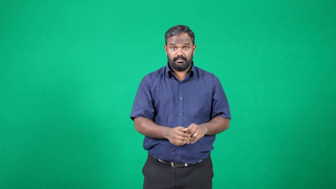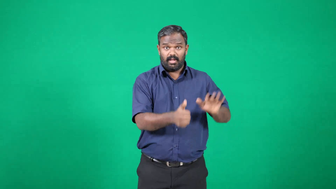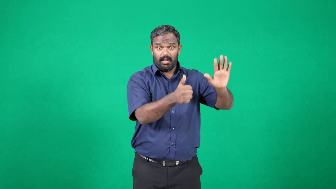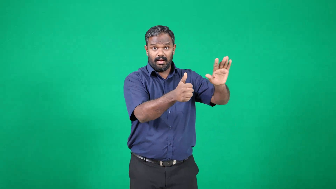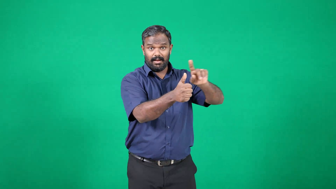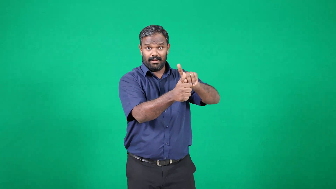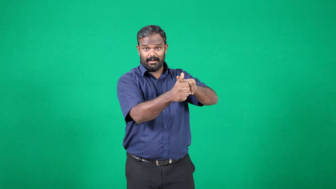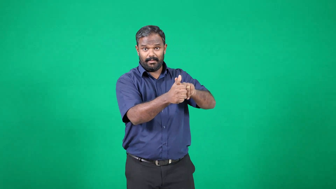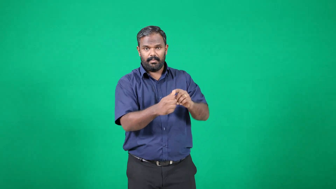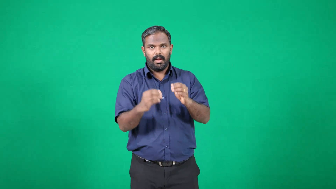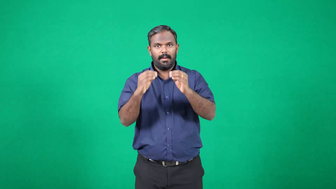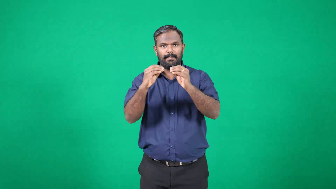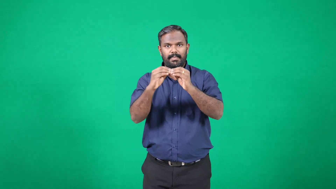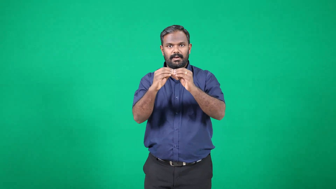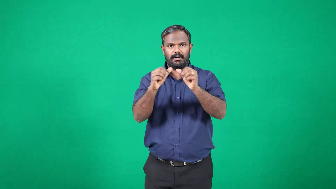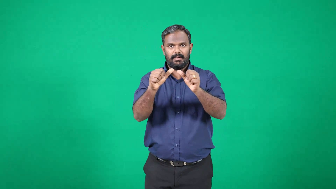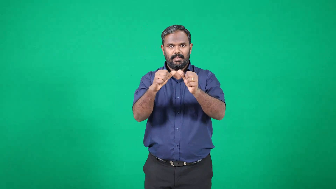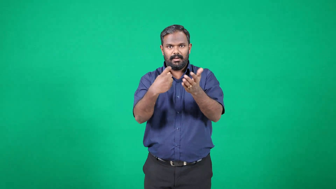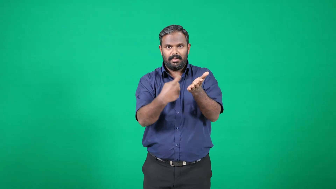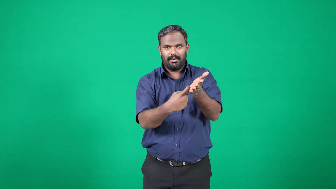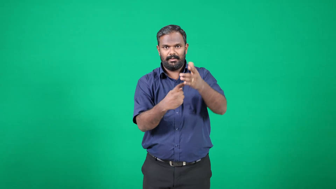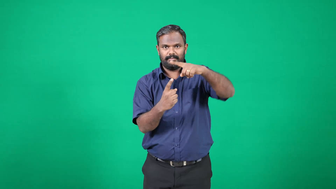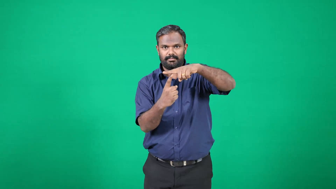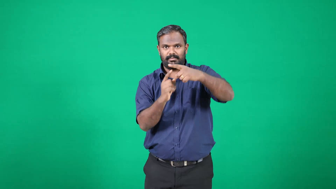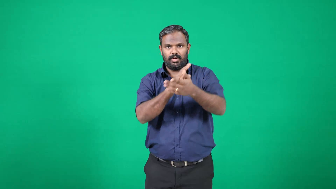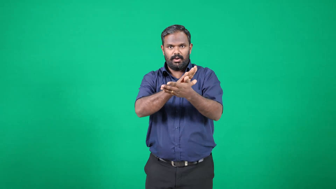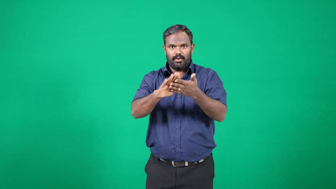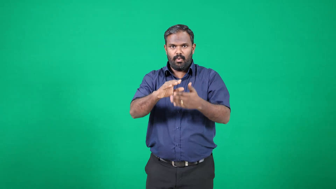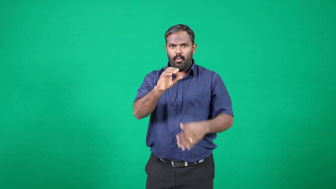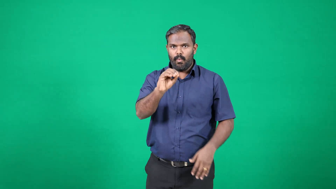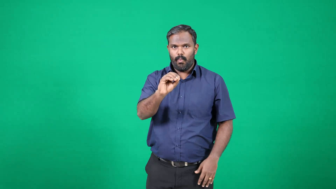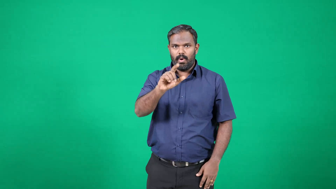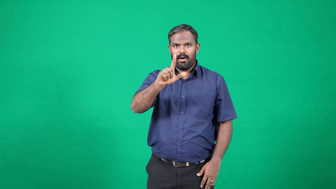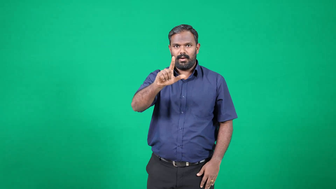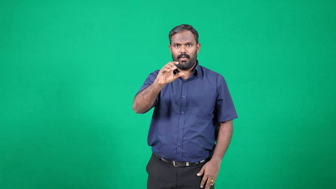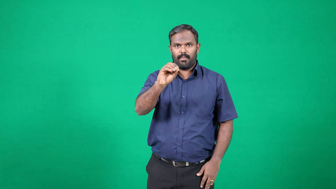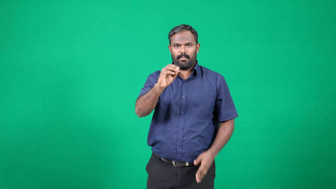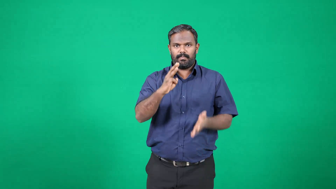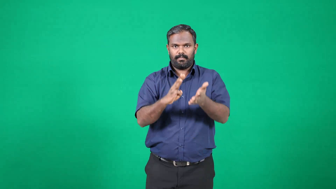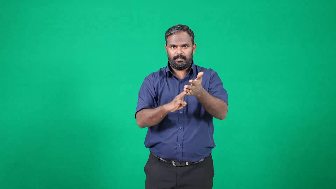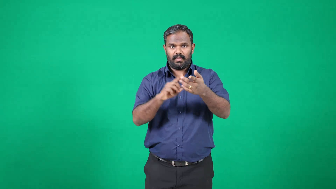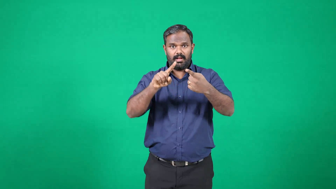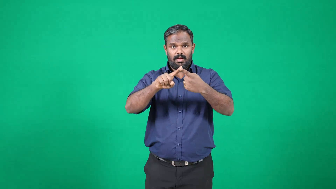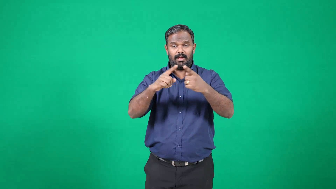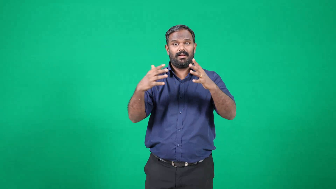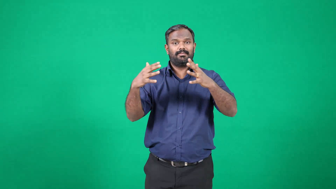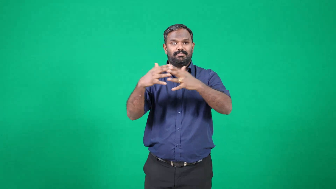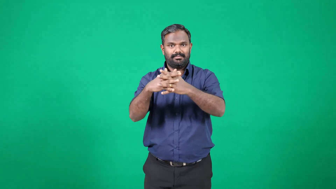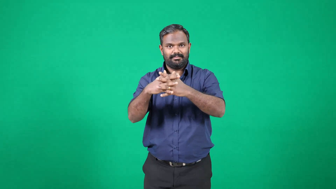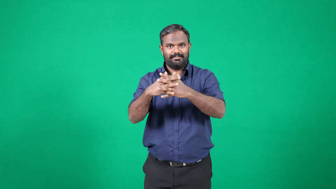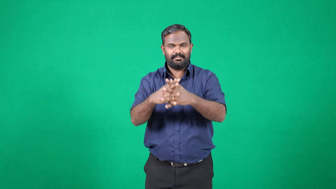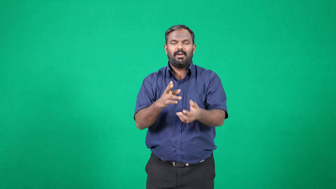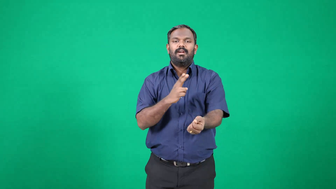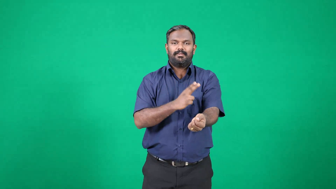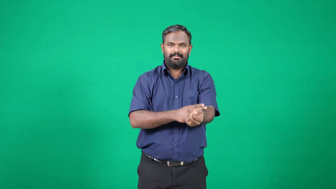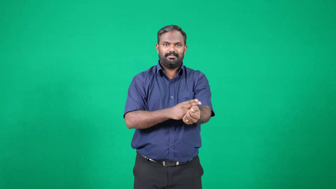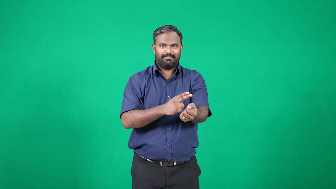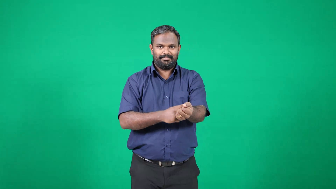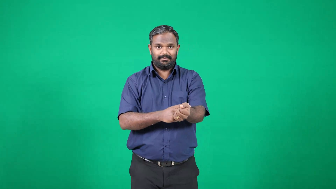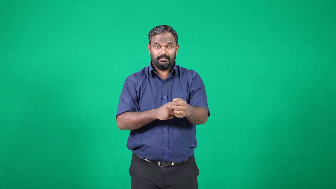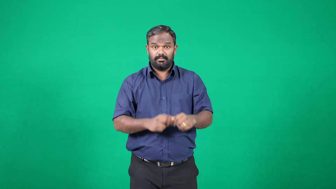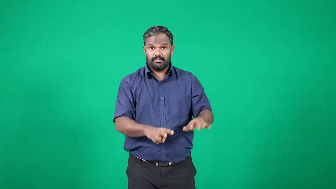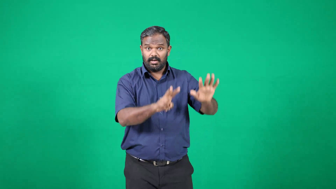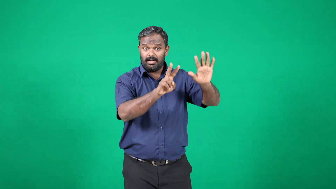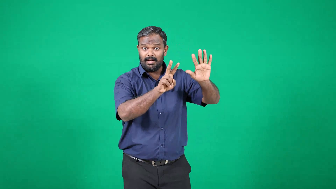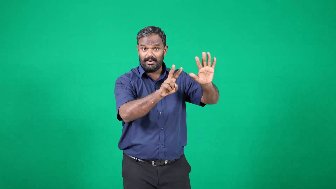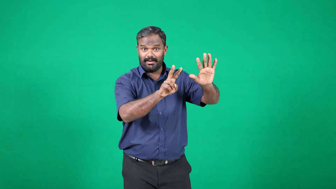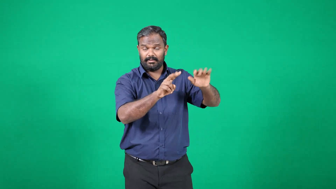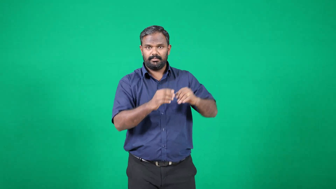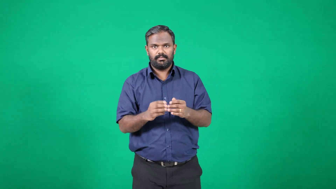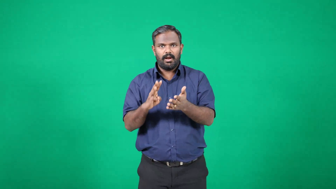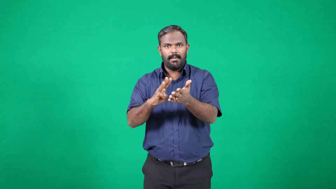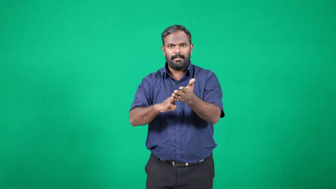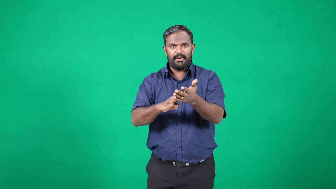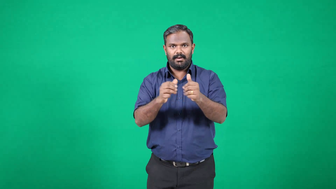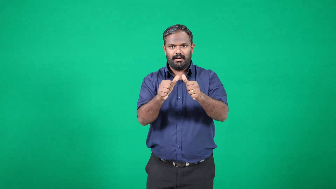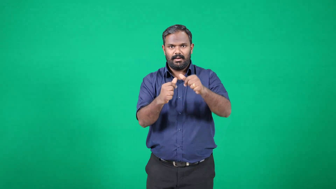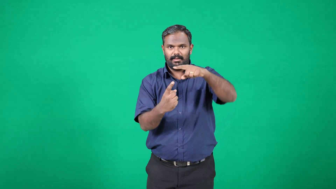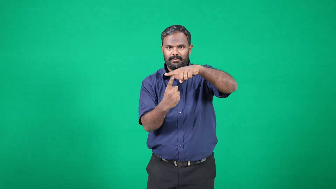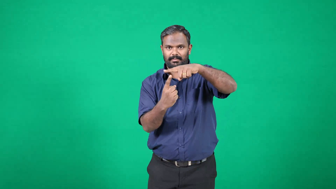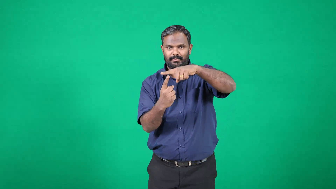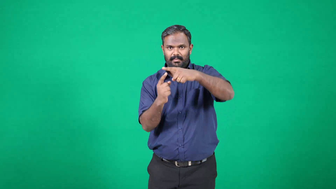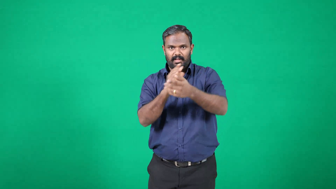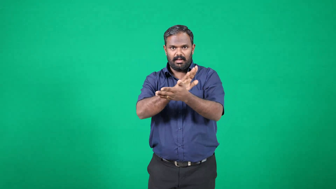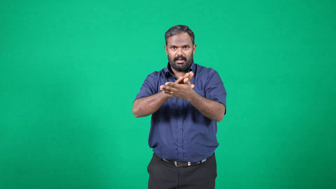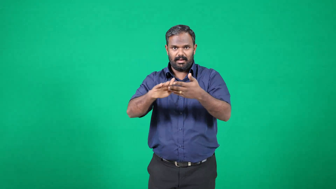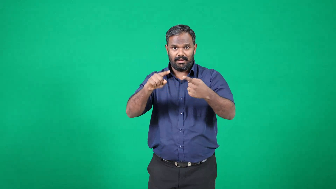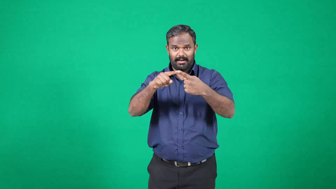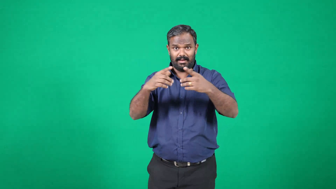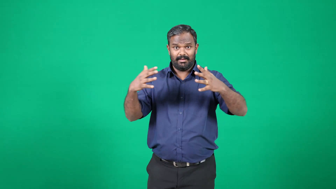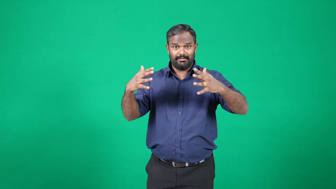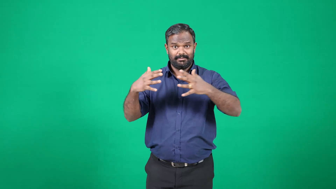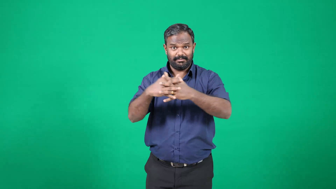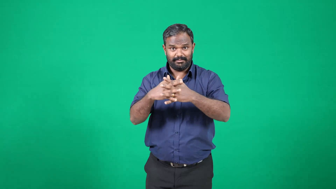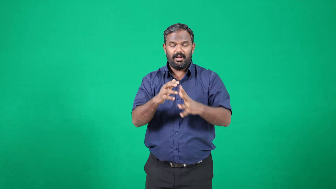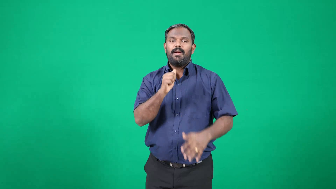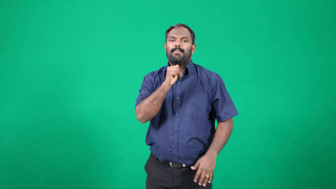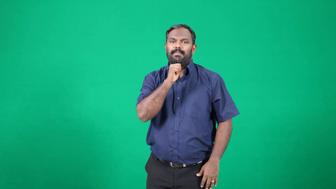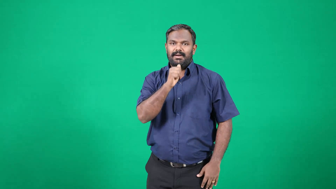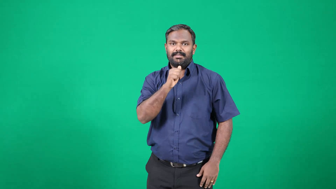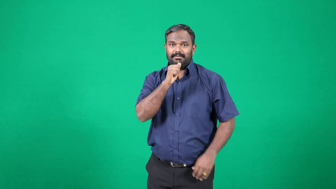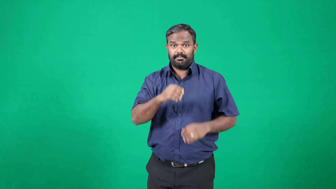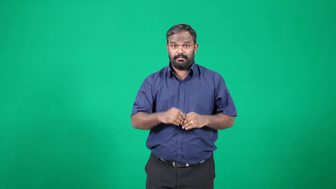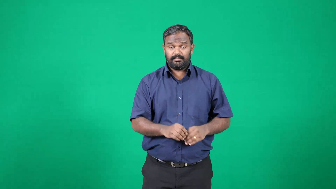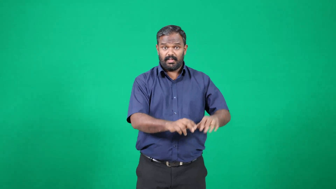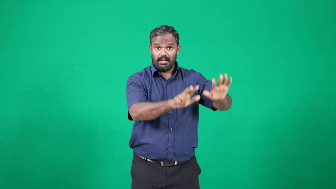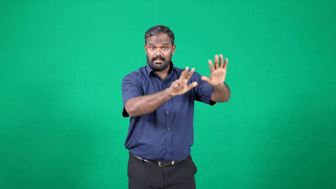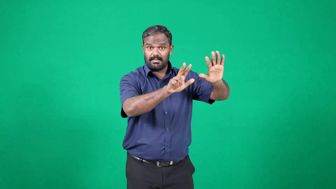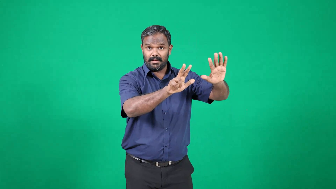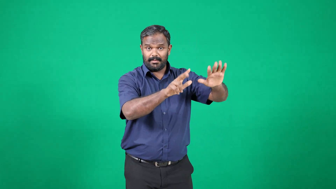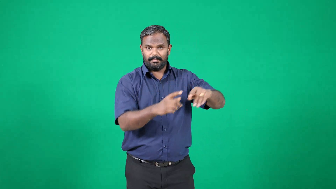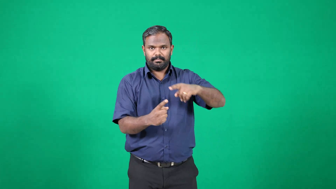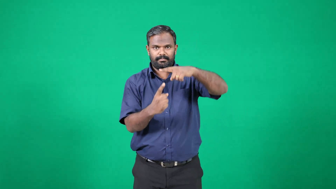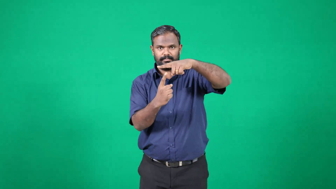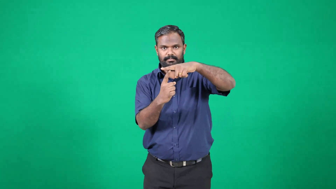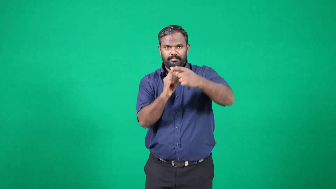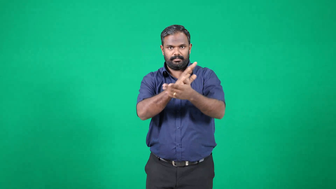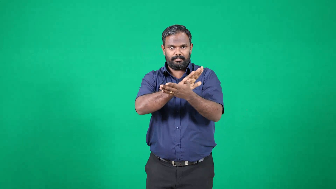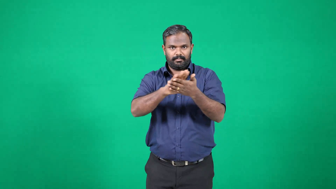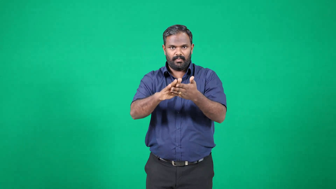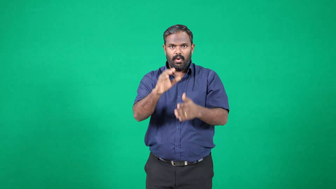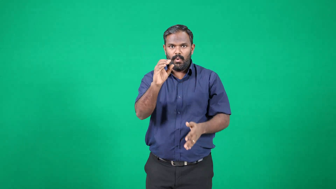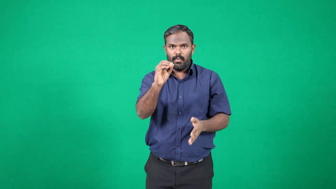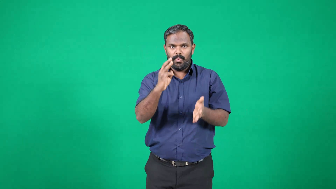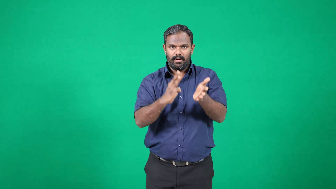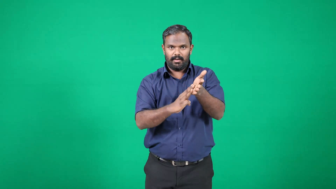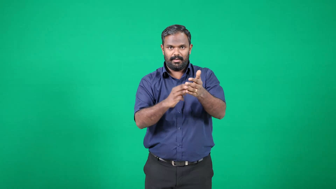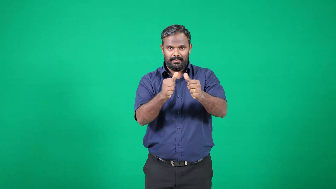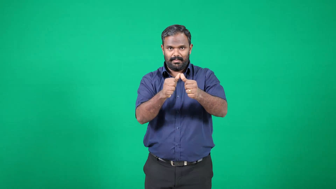Matthew and Thomas;